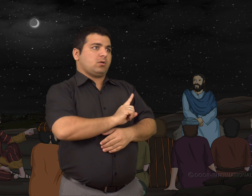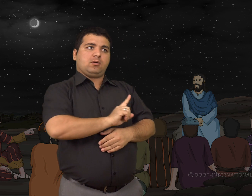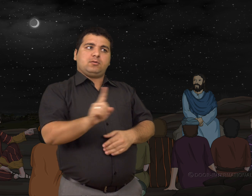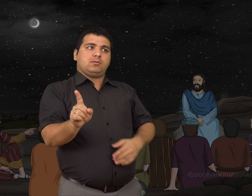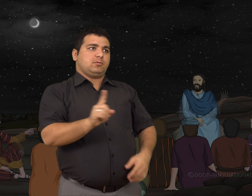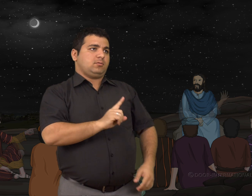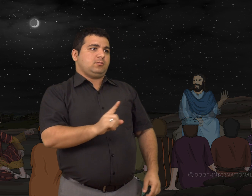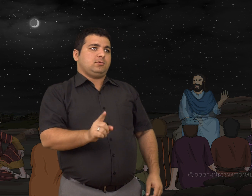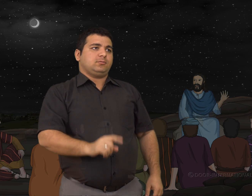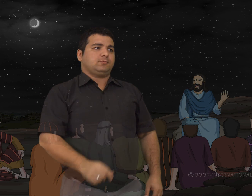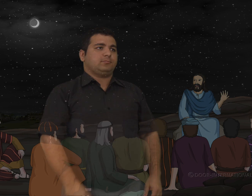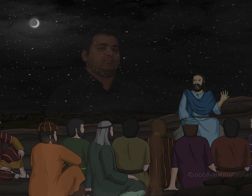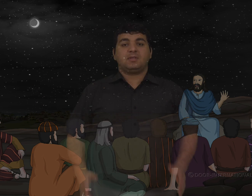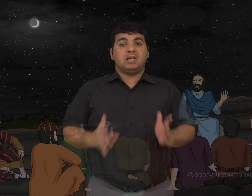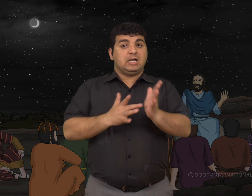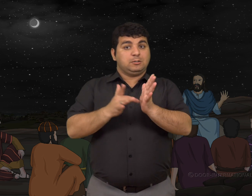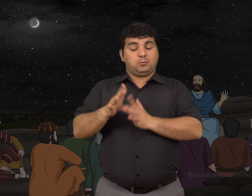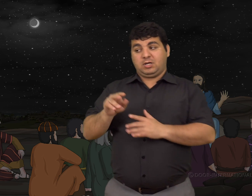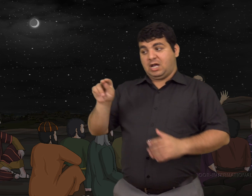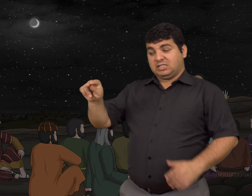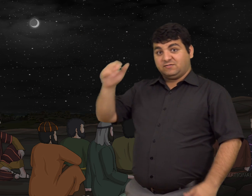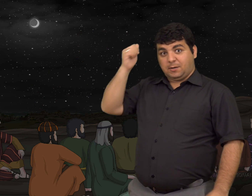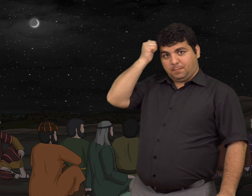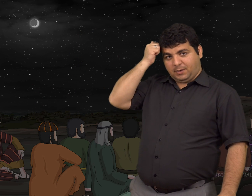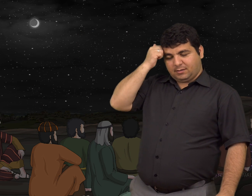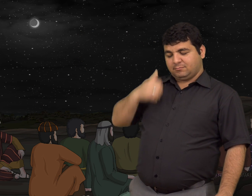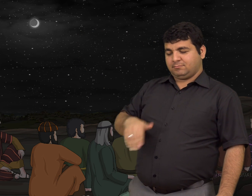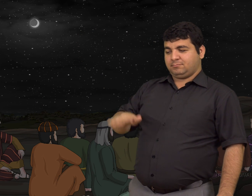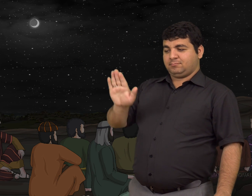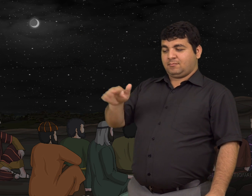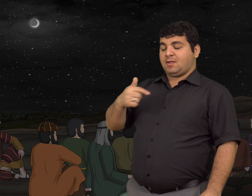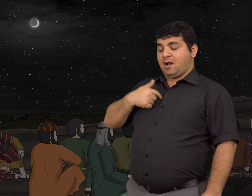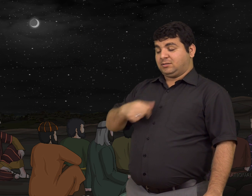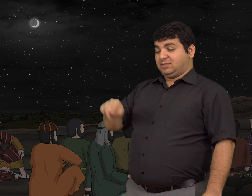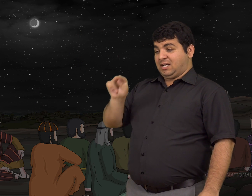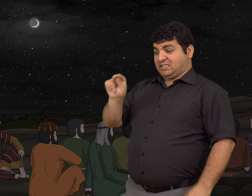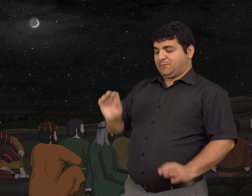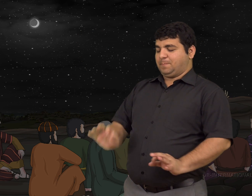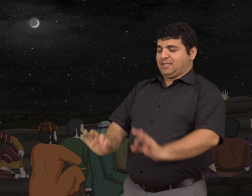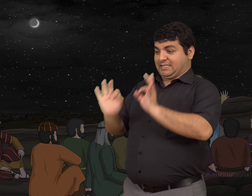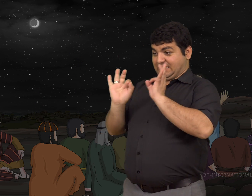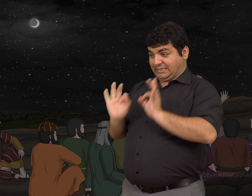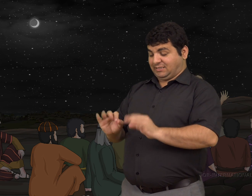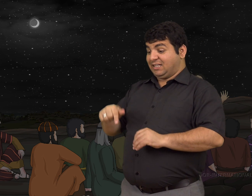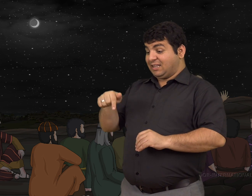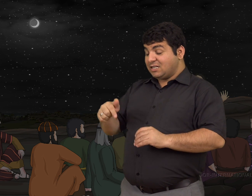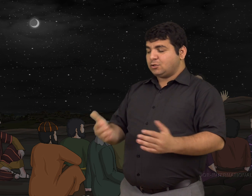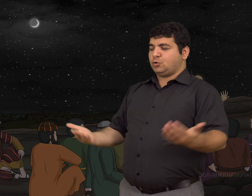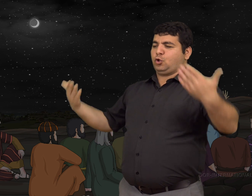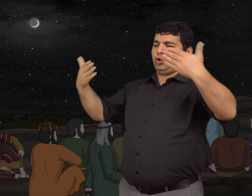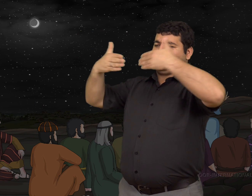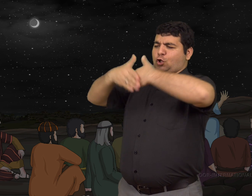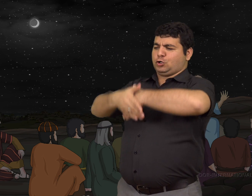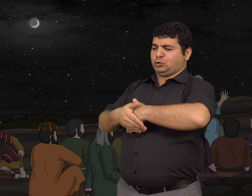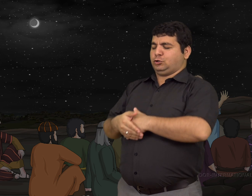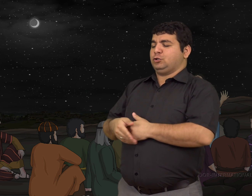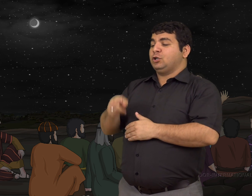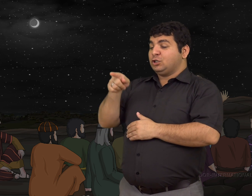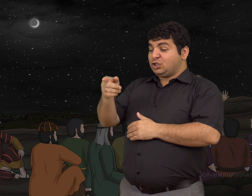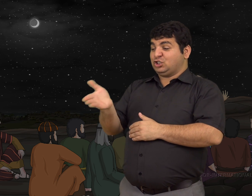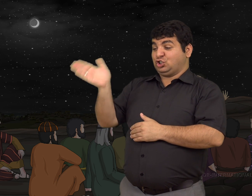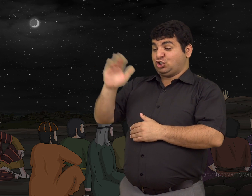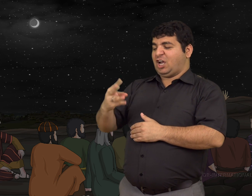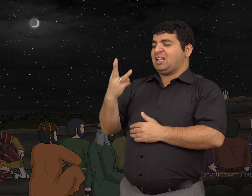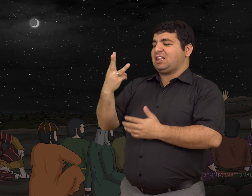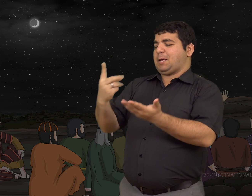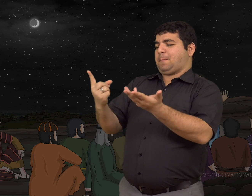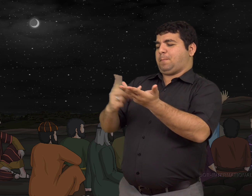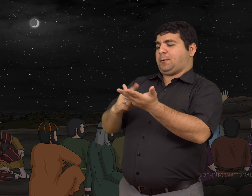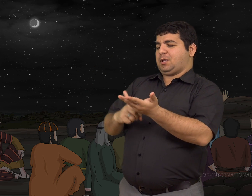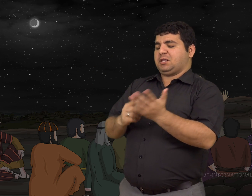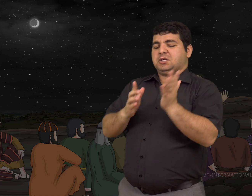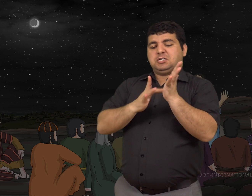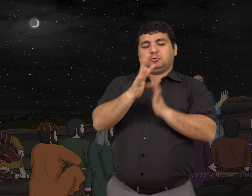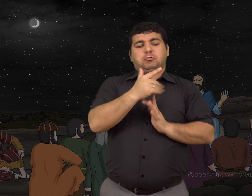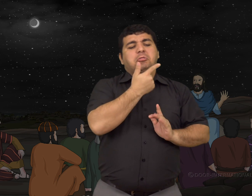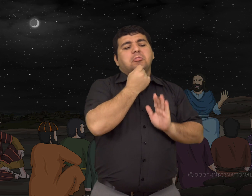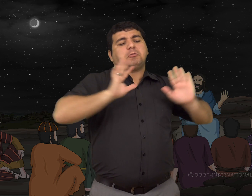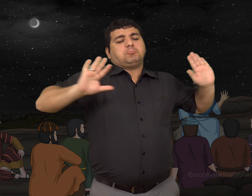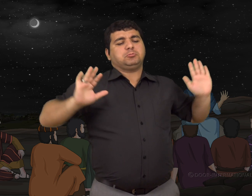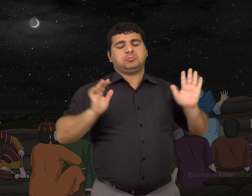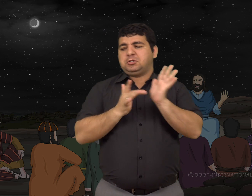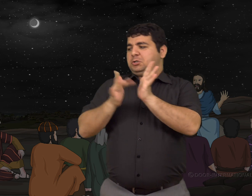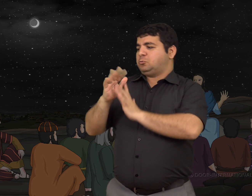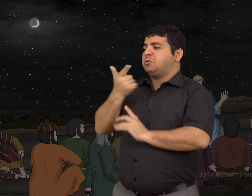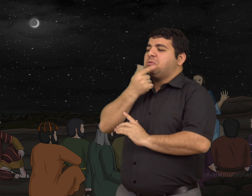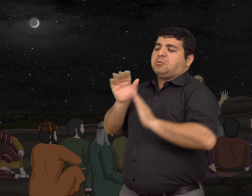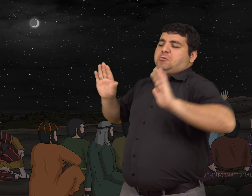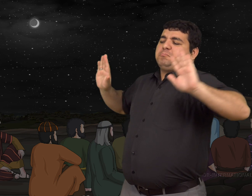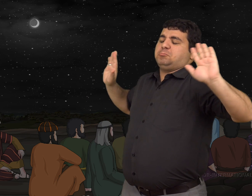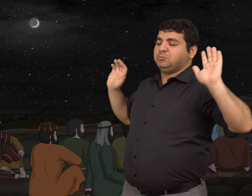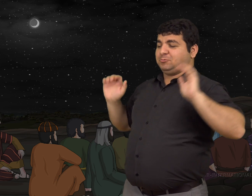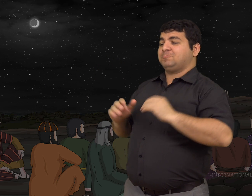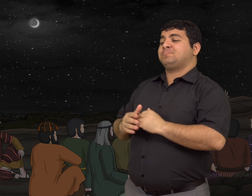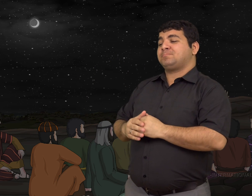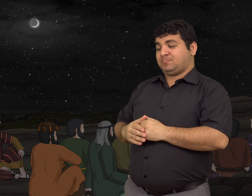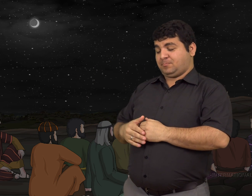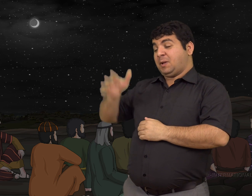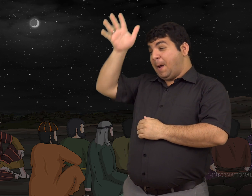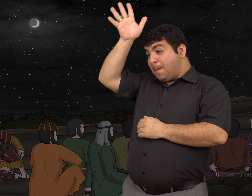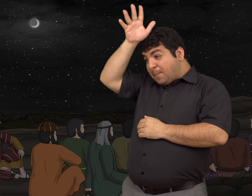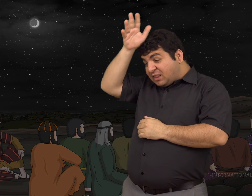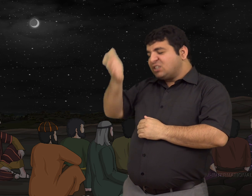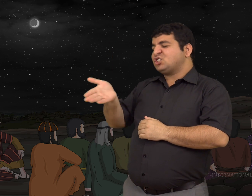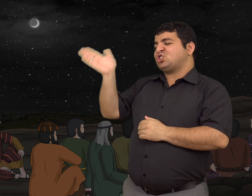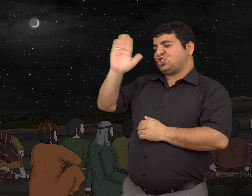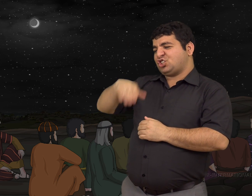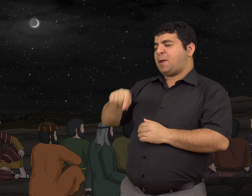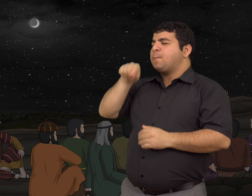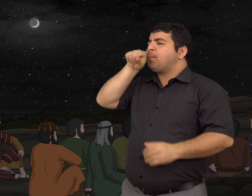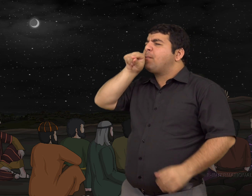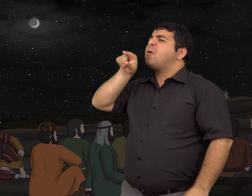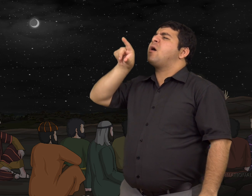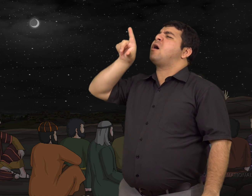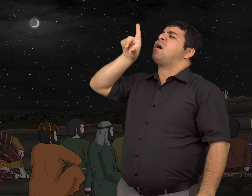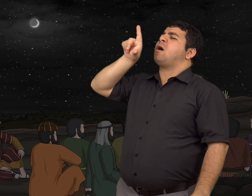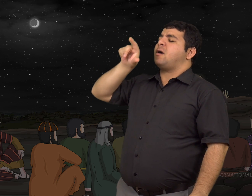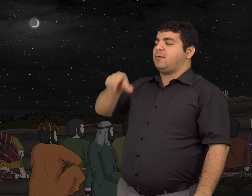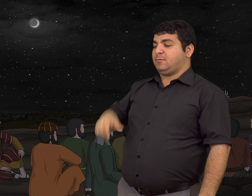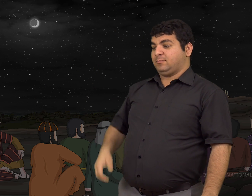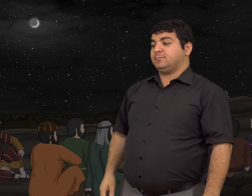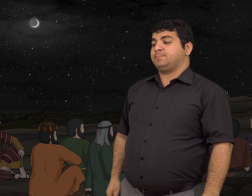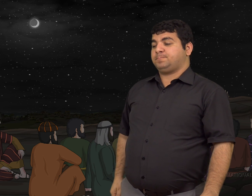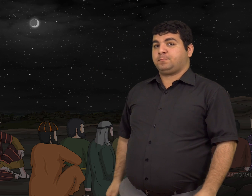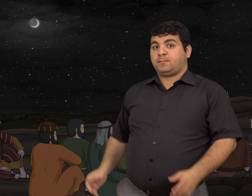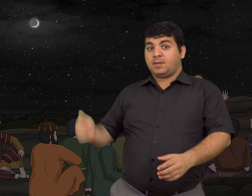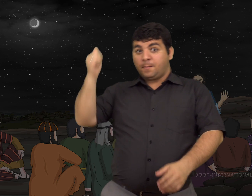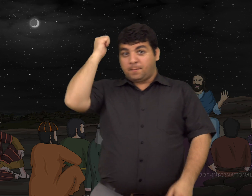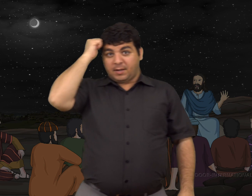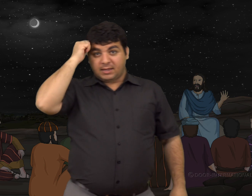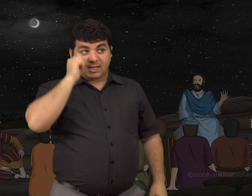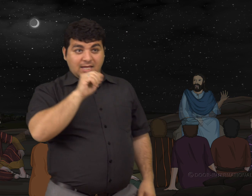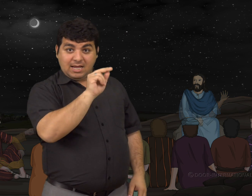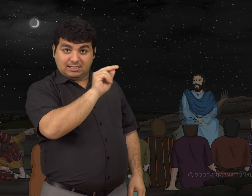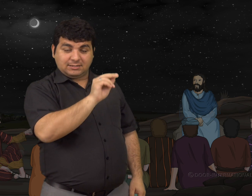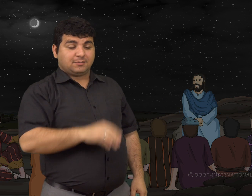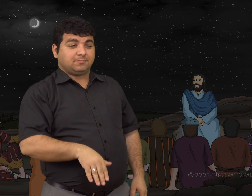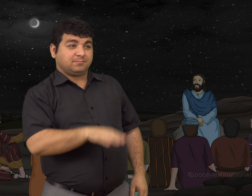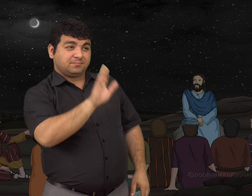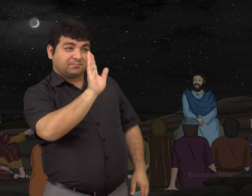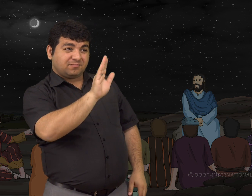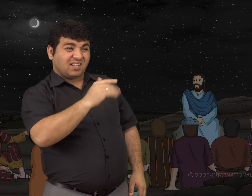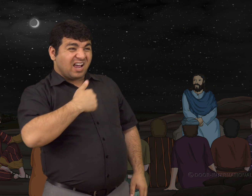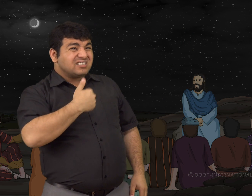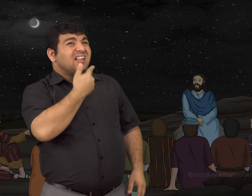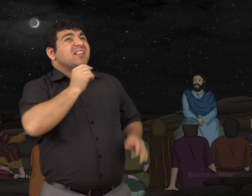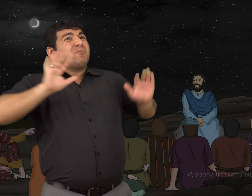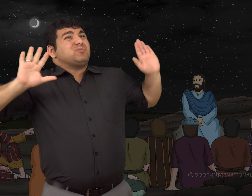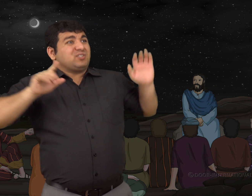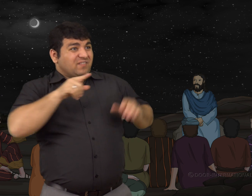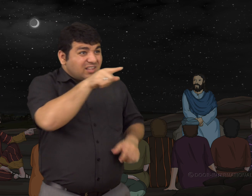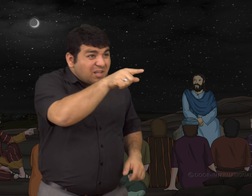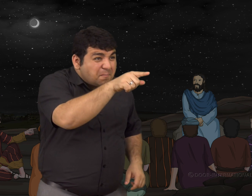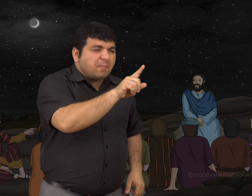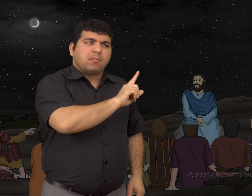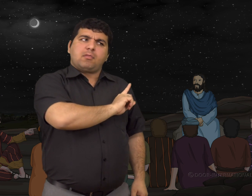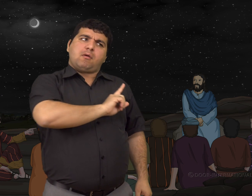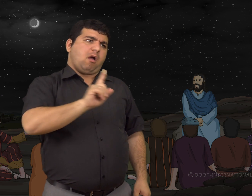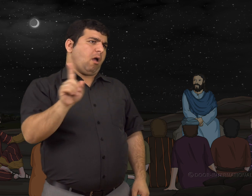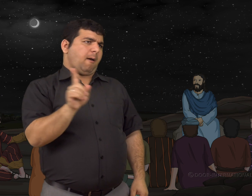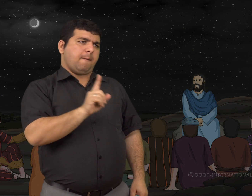“Truly I tell you,” Jesus declared, “this very night, before the rooster crows, you will deny Me three times.”